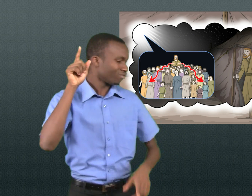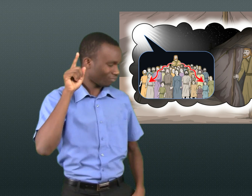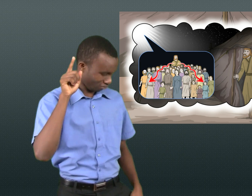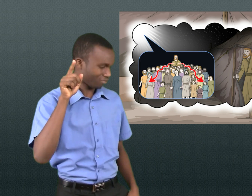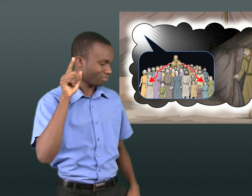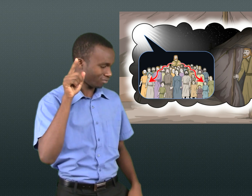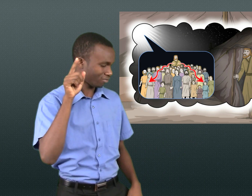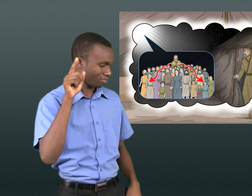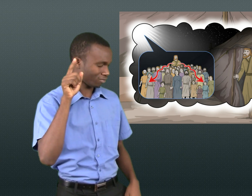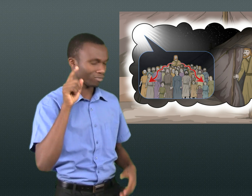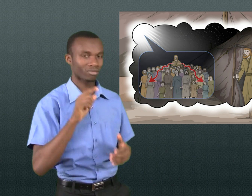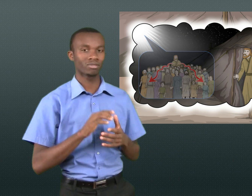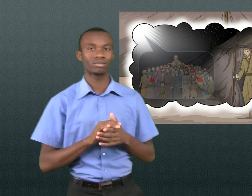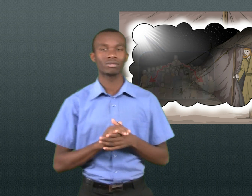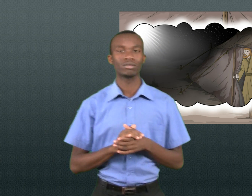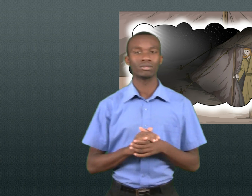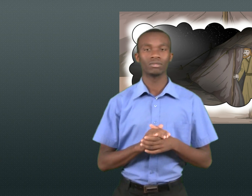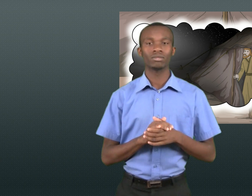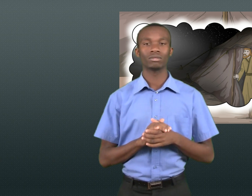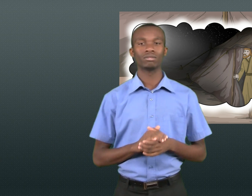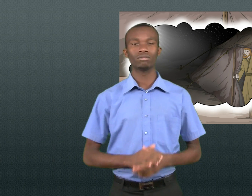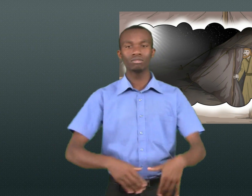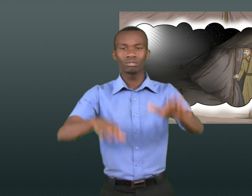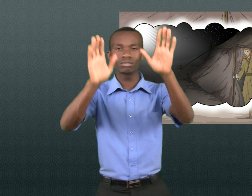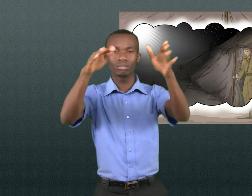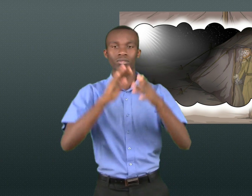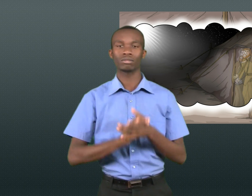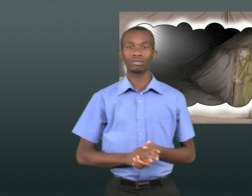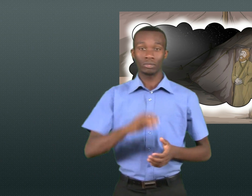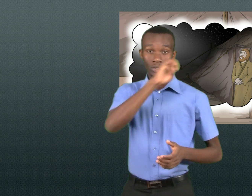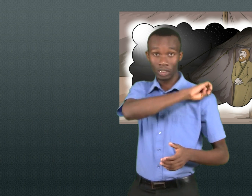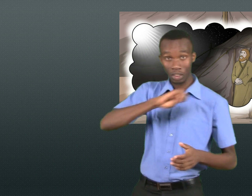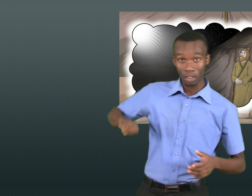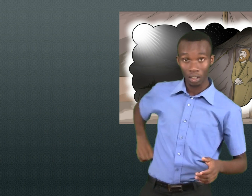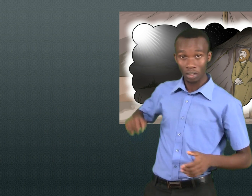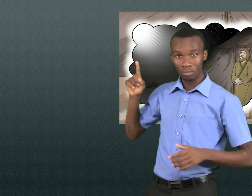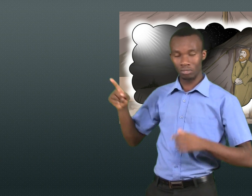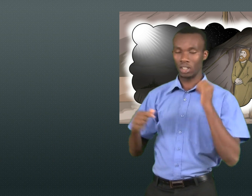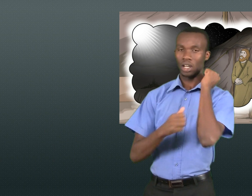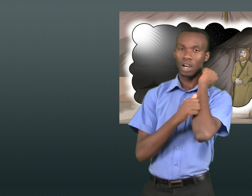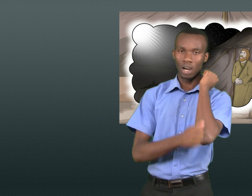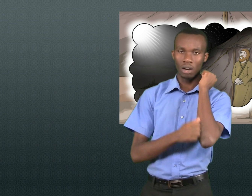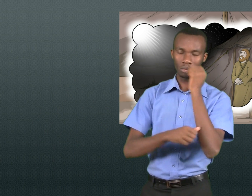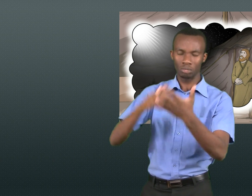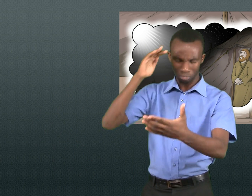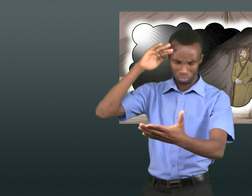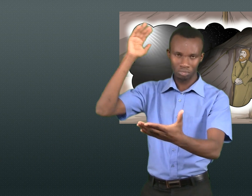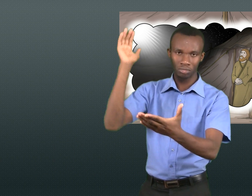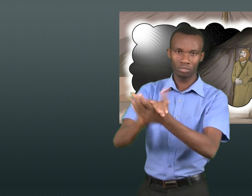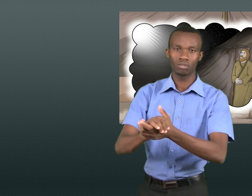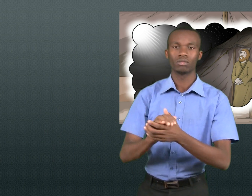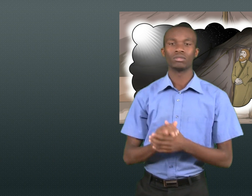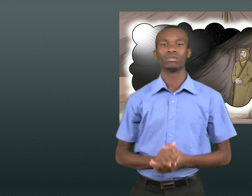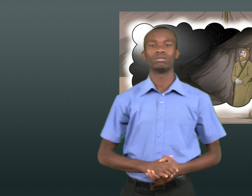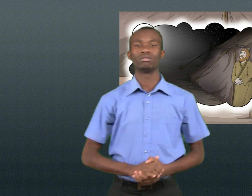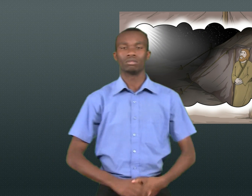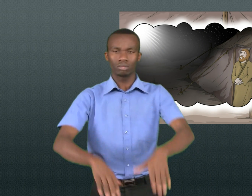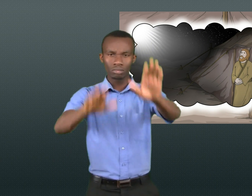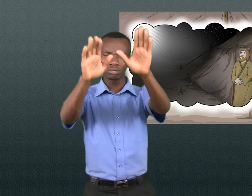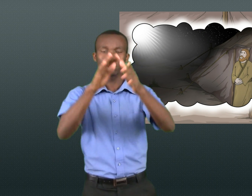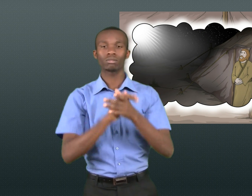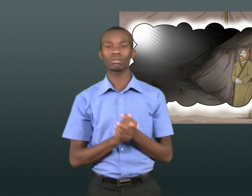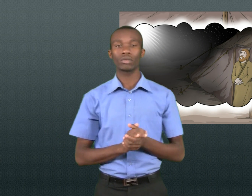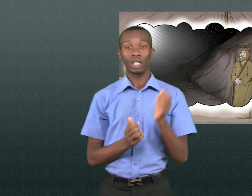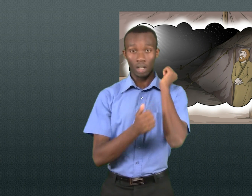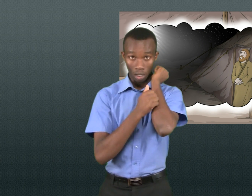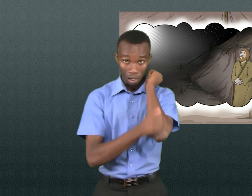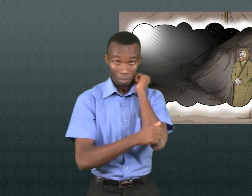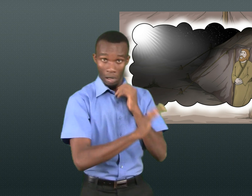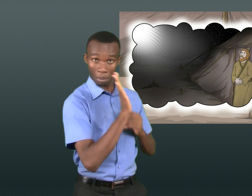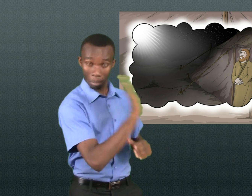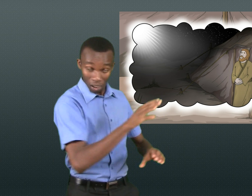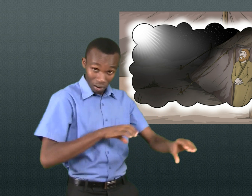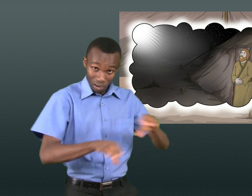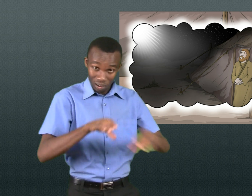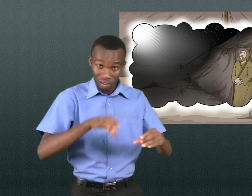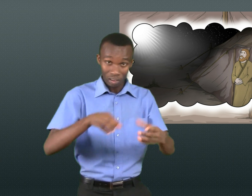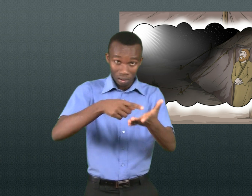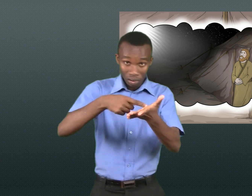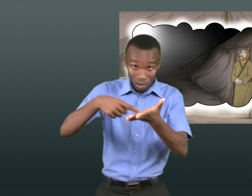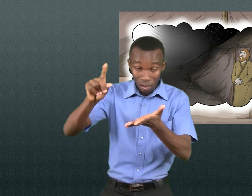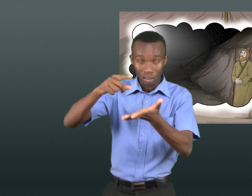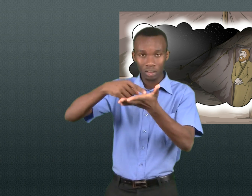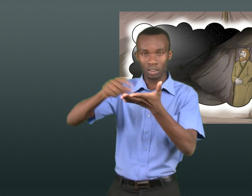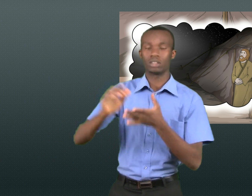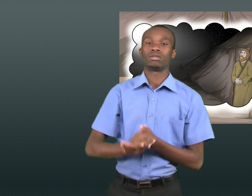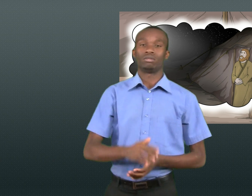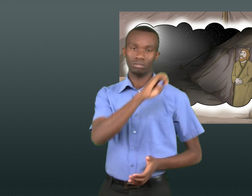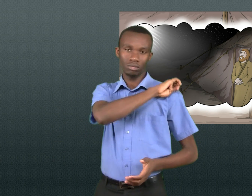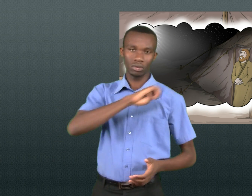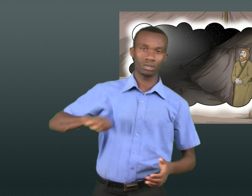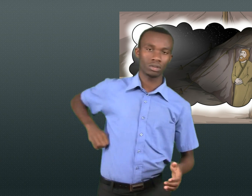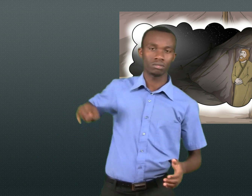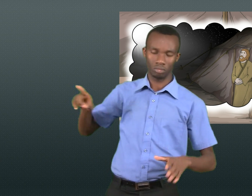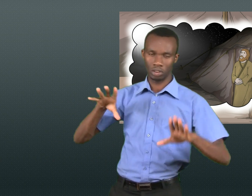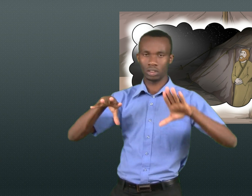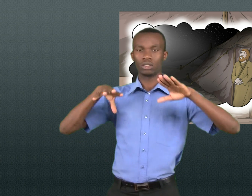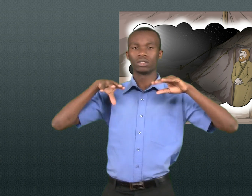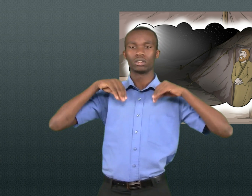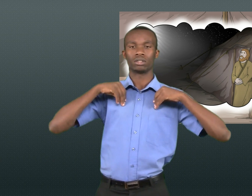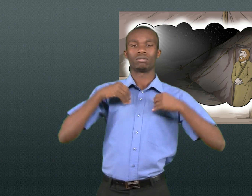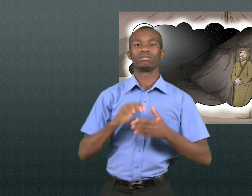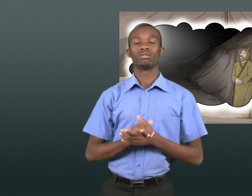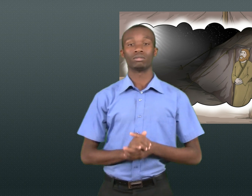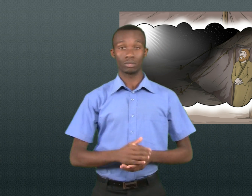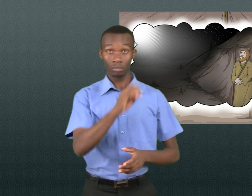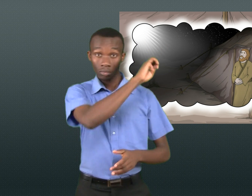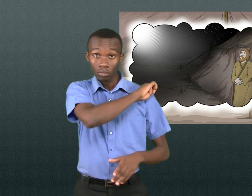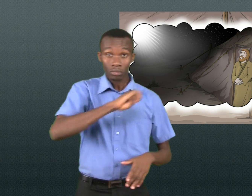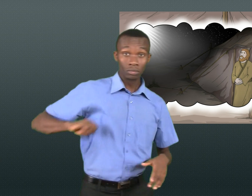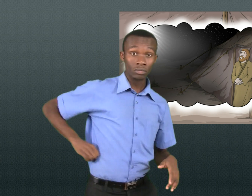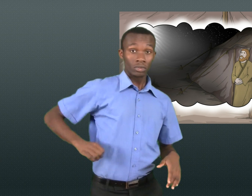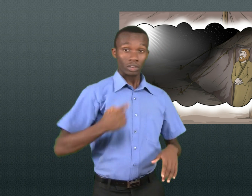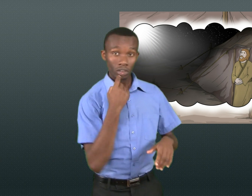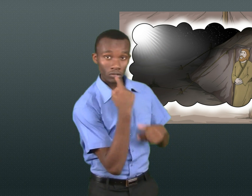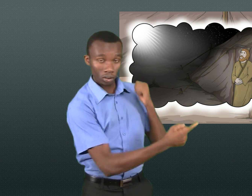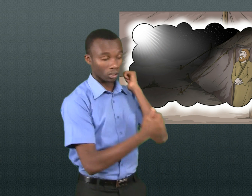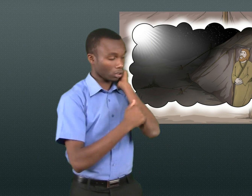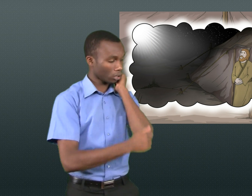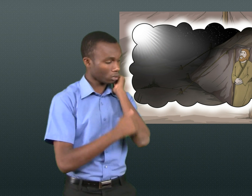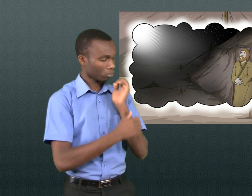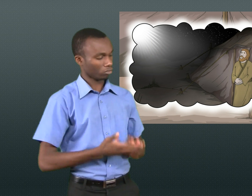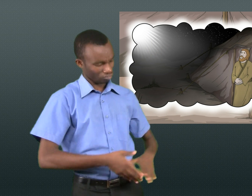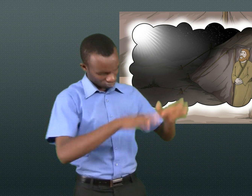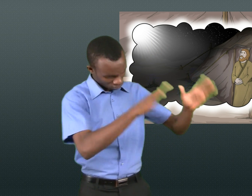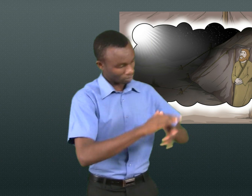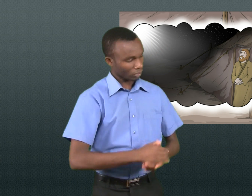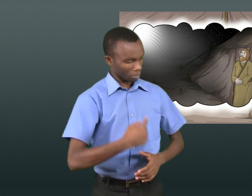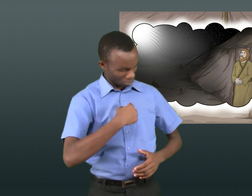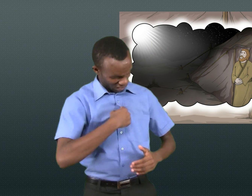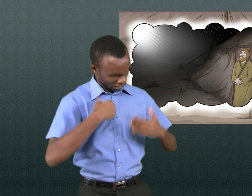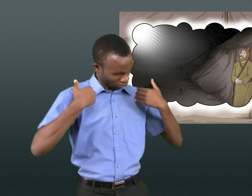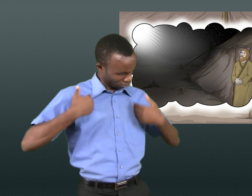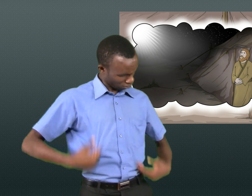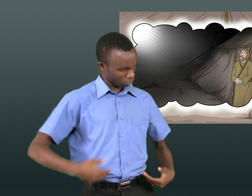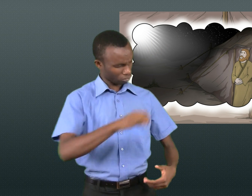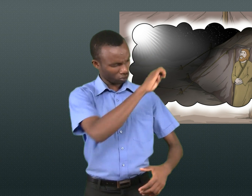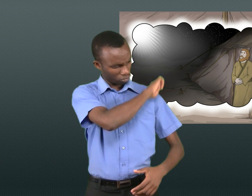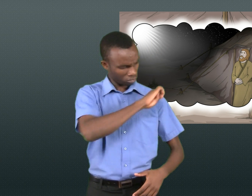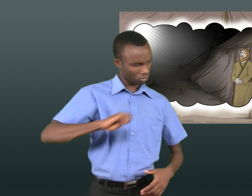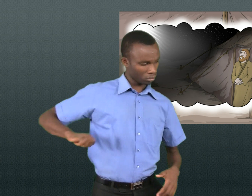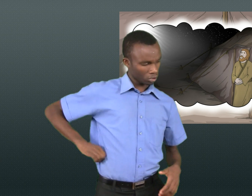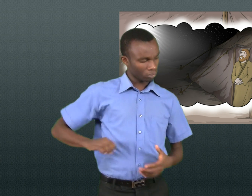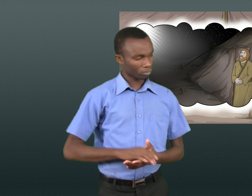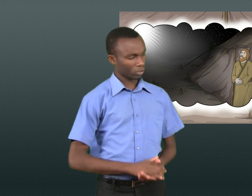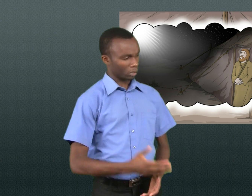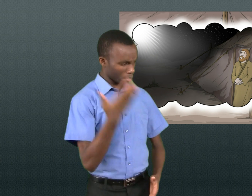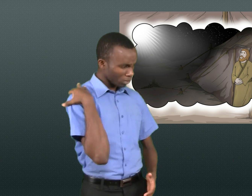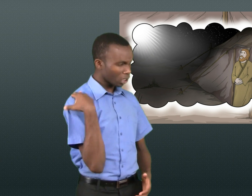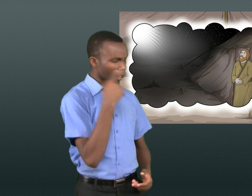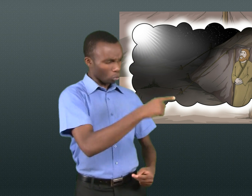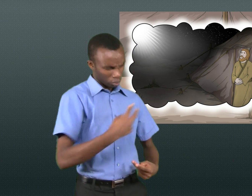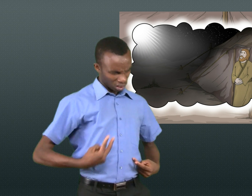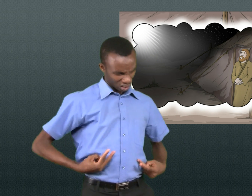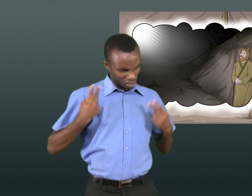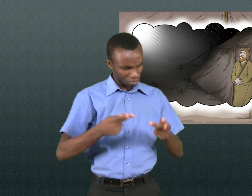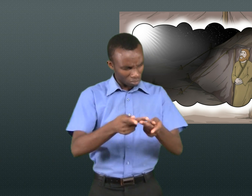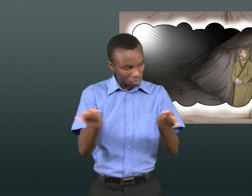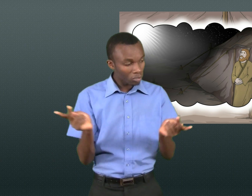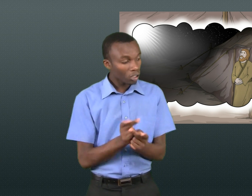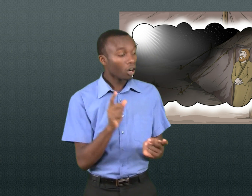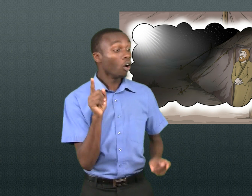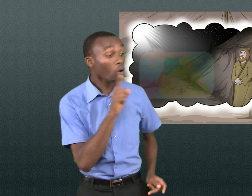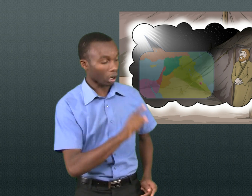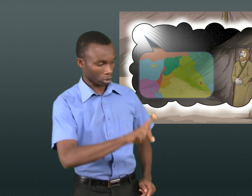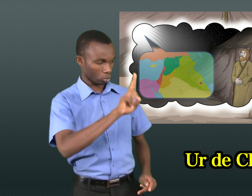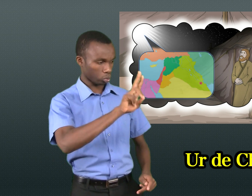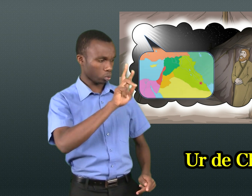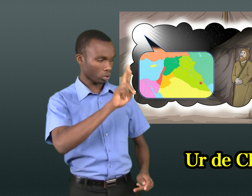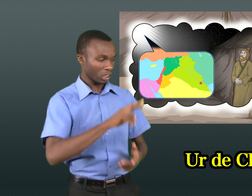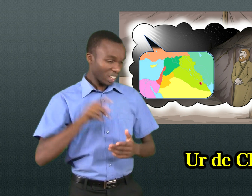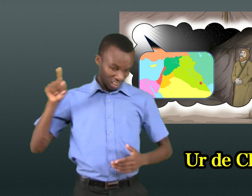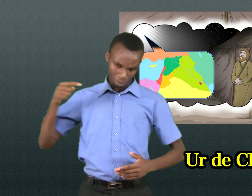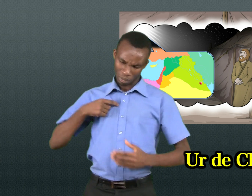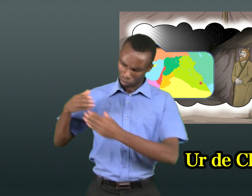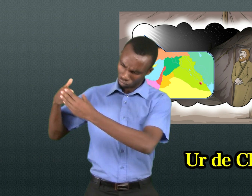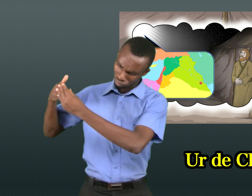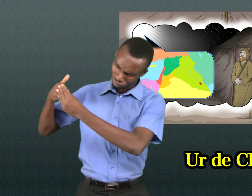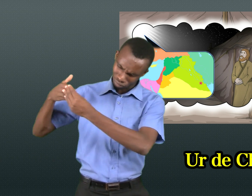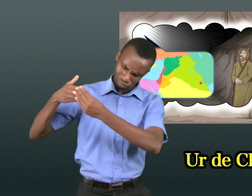Abram believed the LORD, and it was credited to him as righteousness.